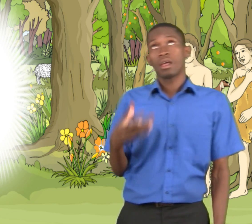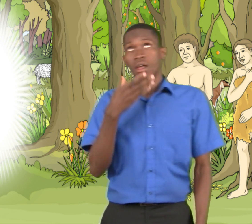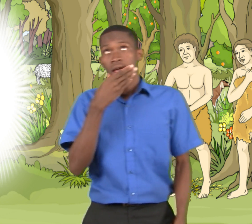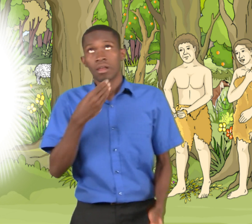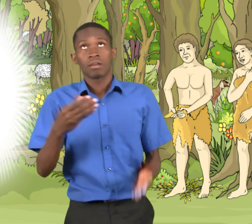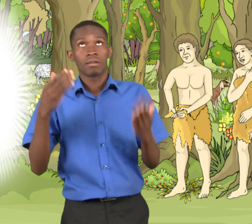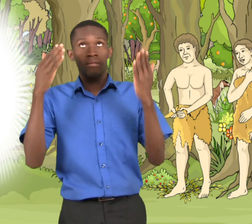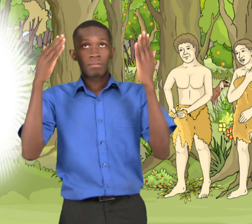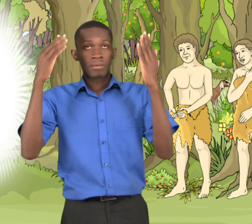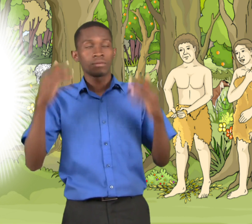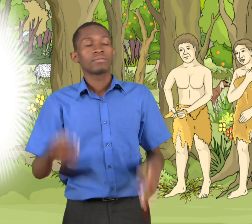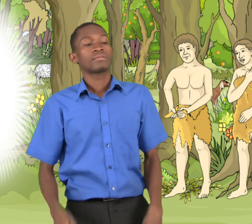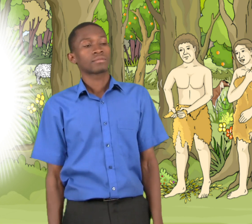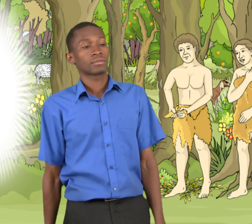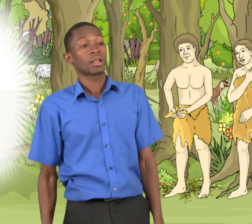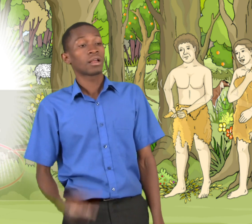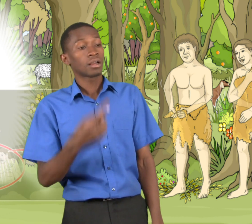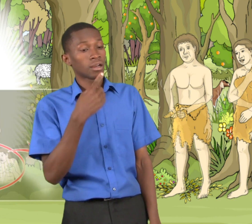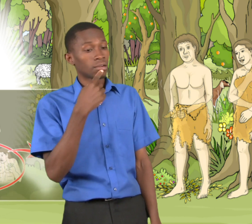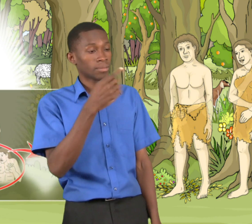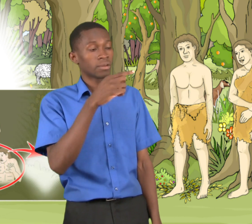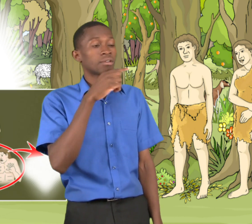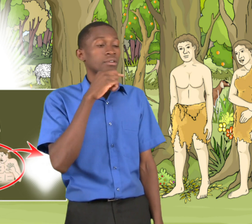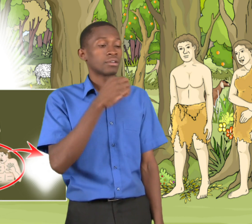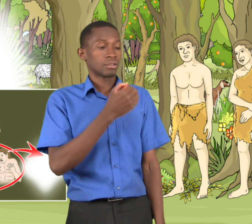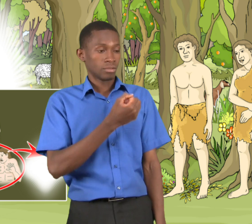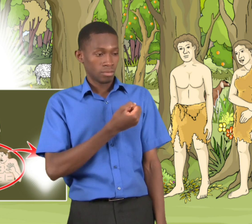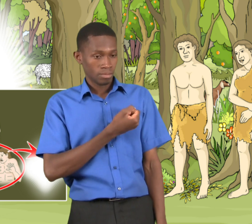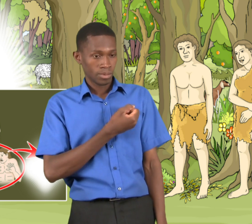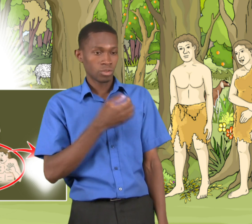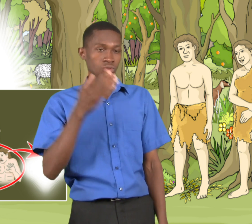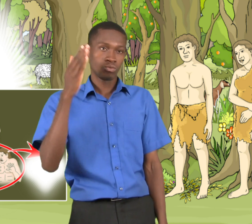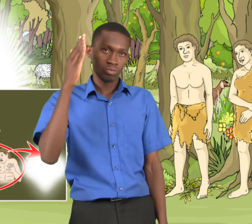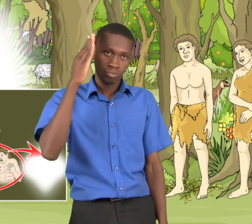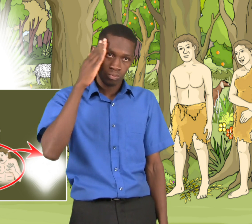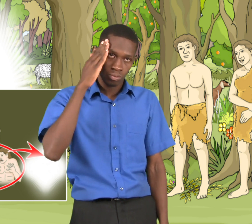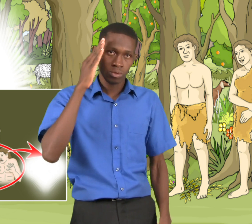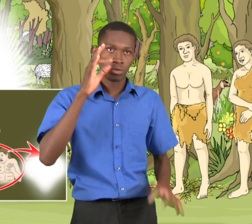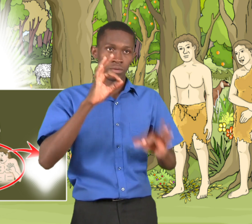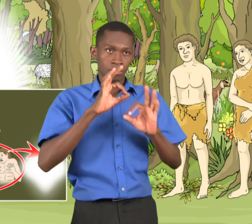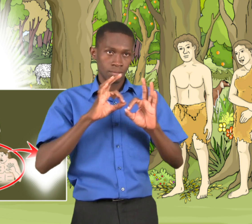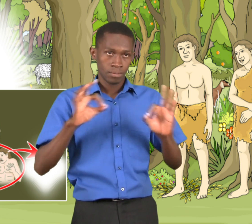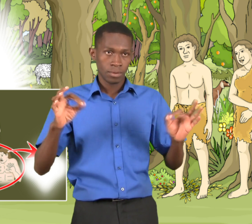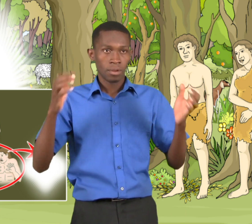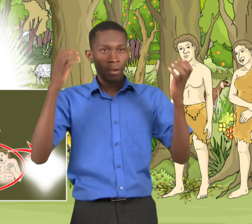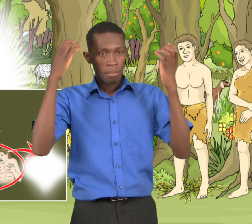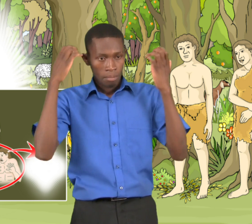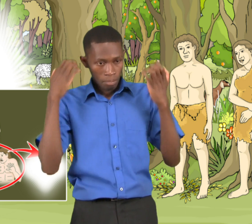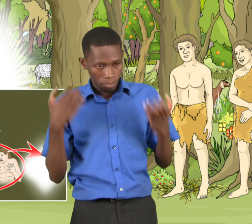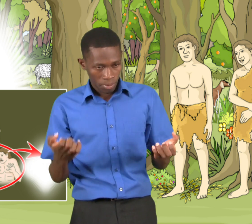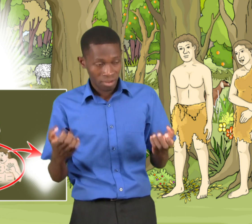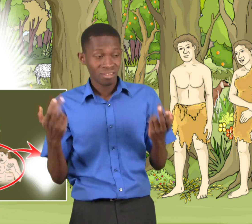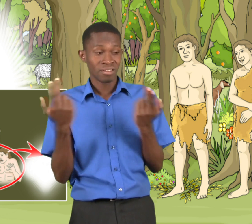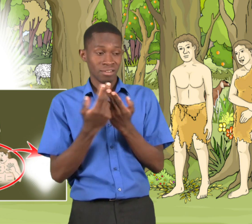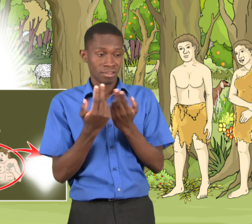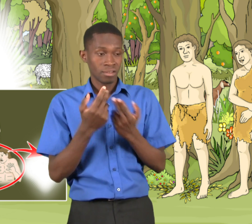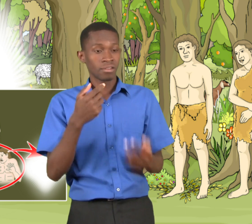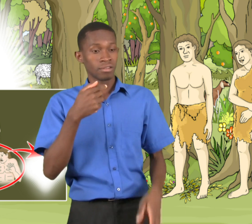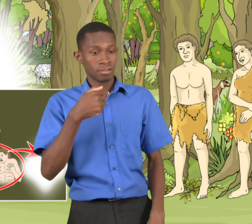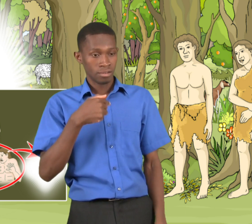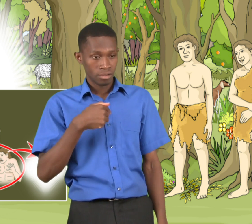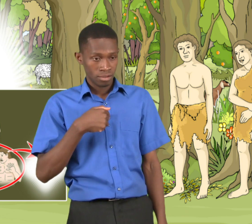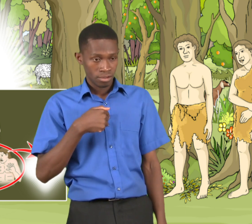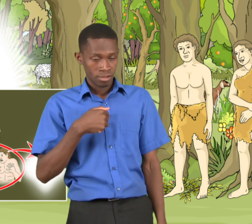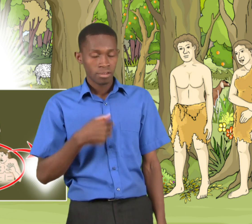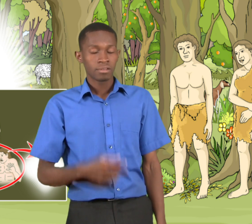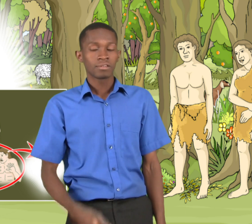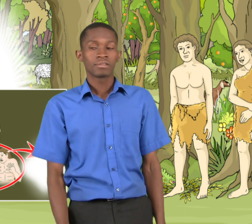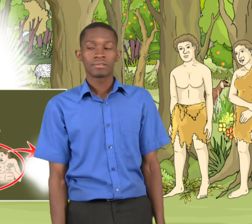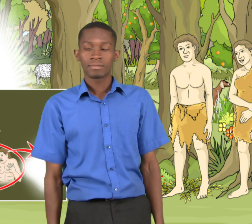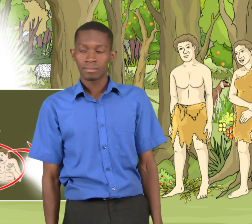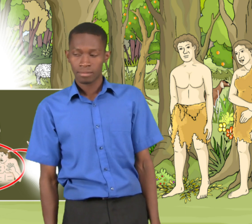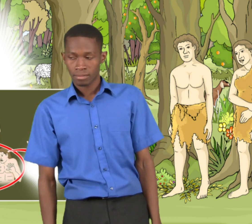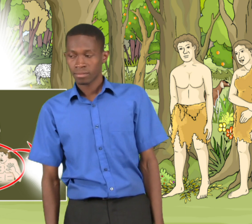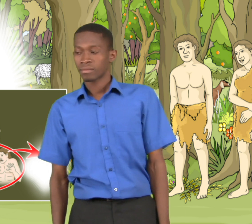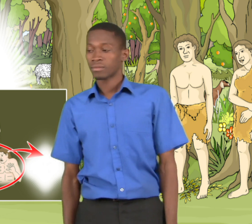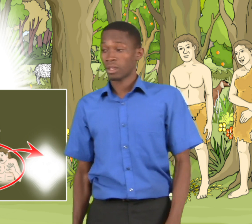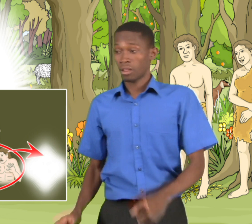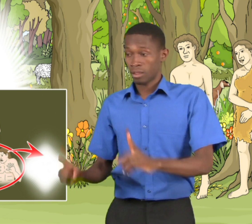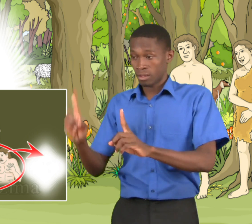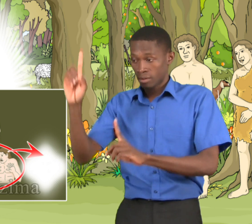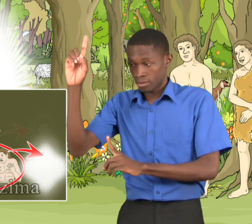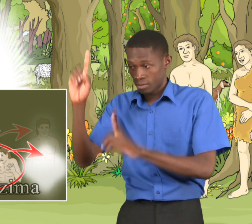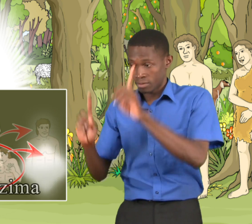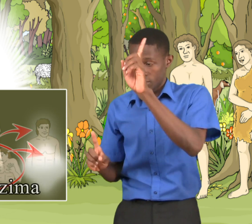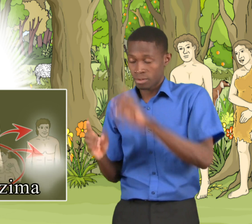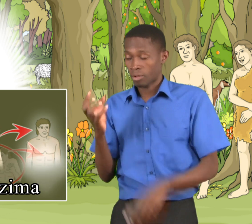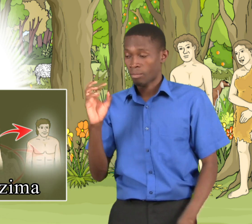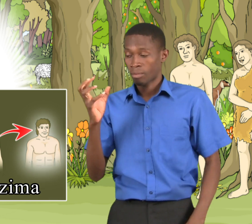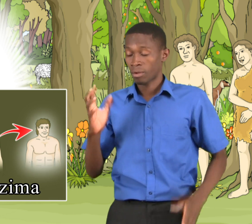Then the LORD God said, “Behold, the man has become like one of Us, knowing good and evil.